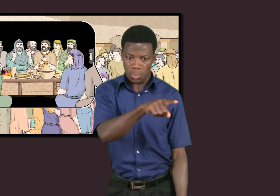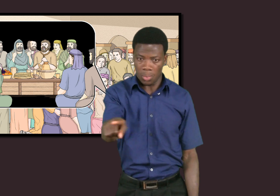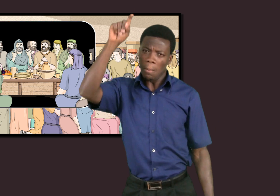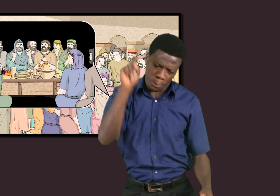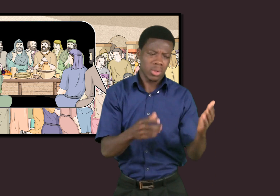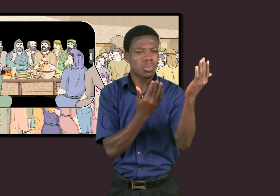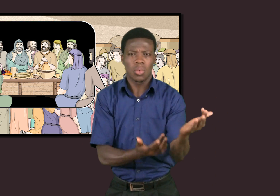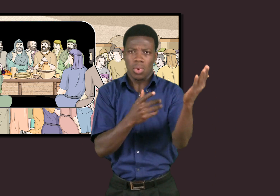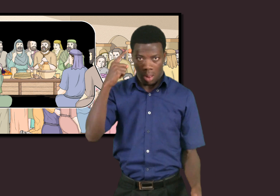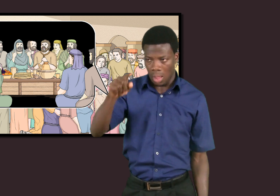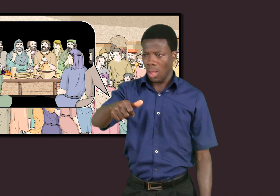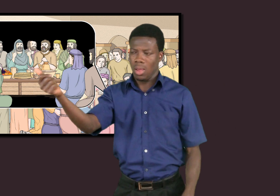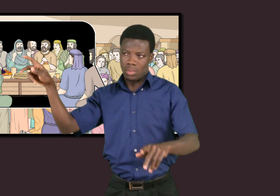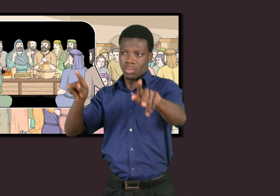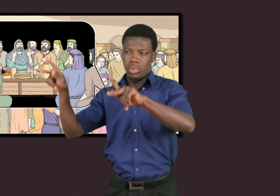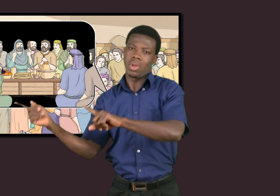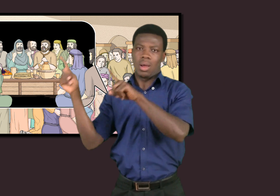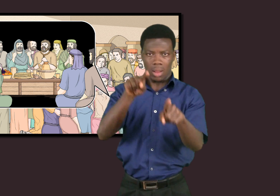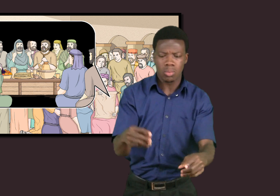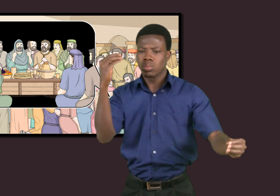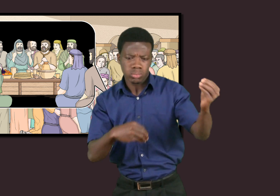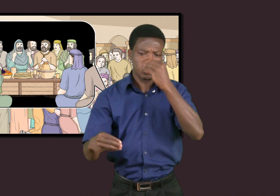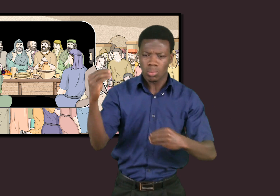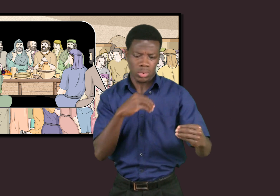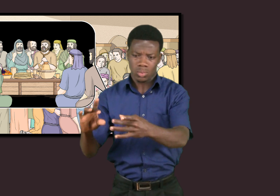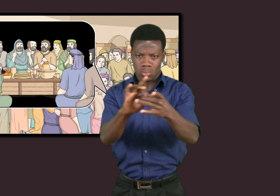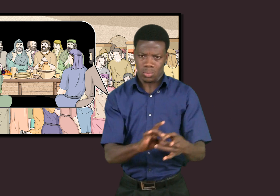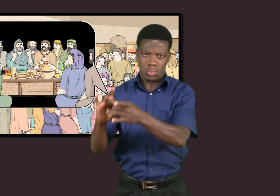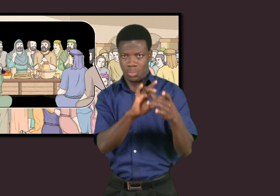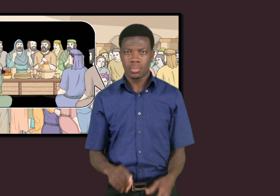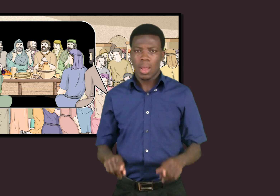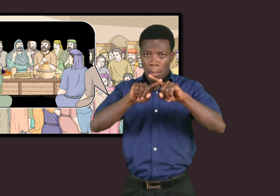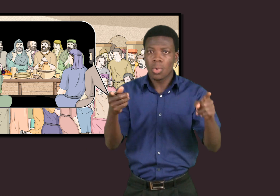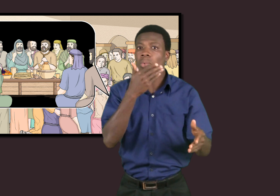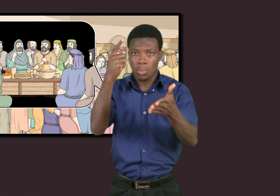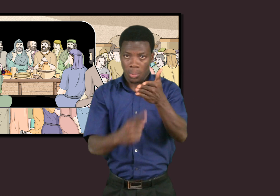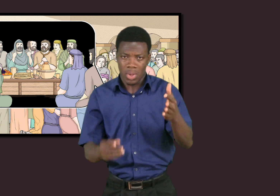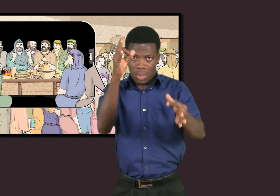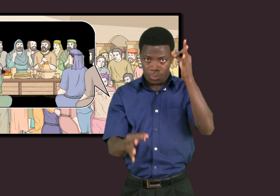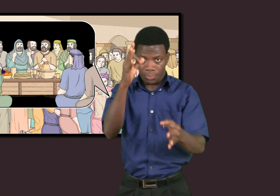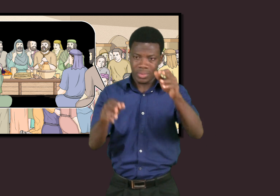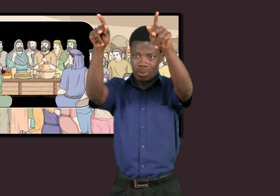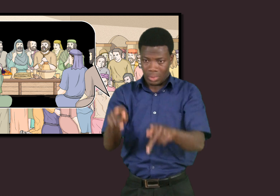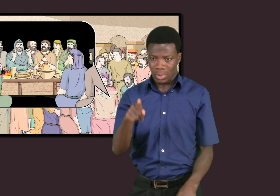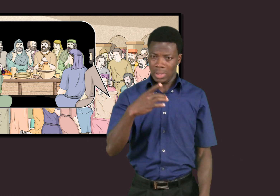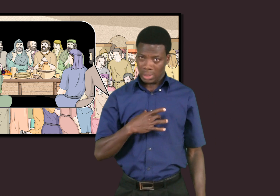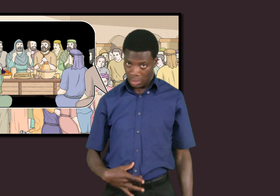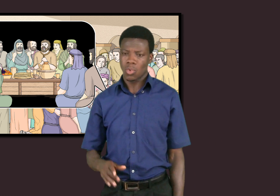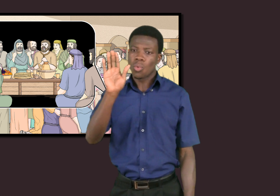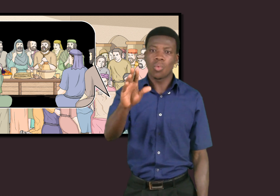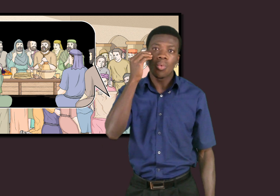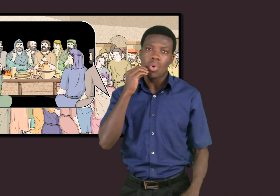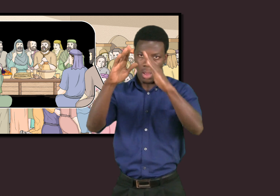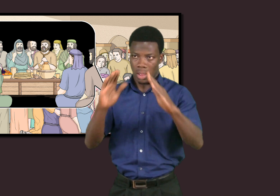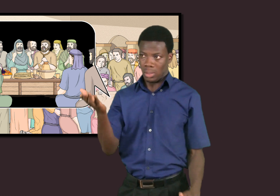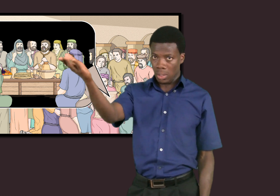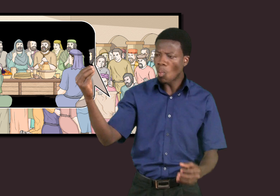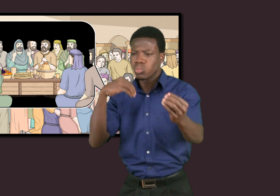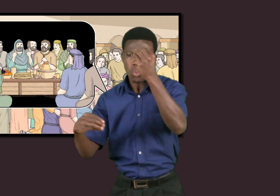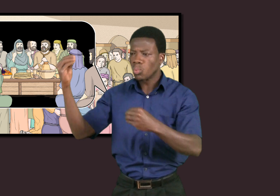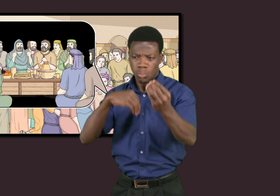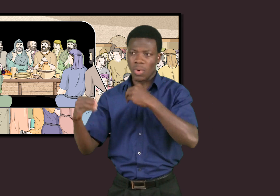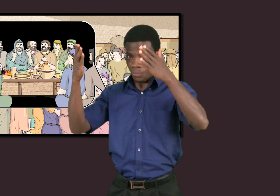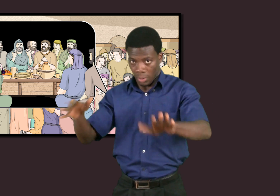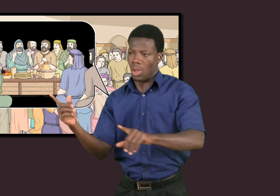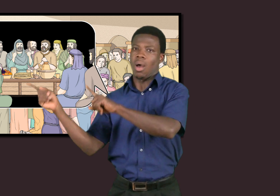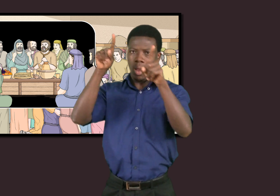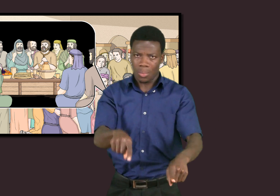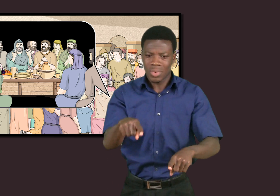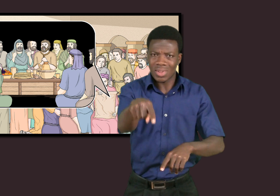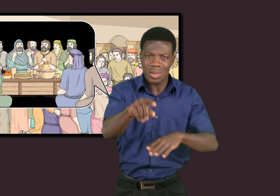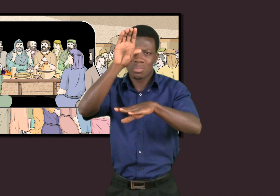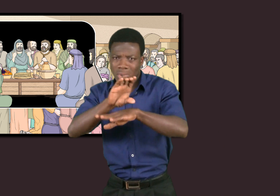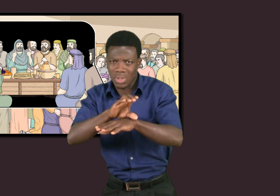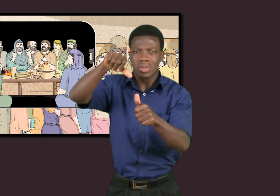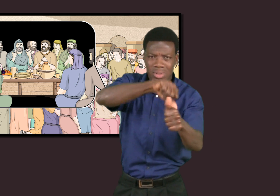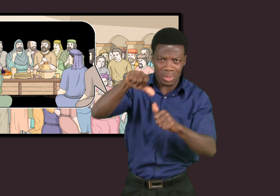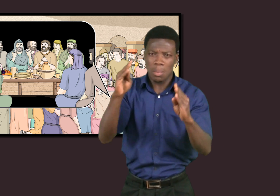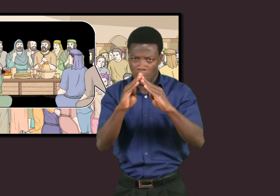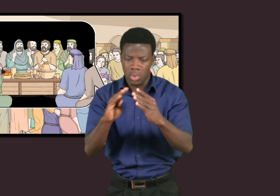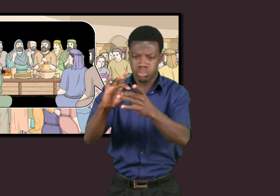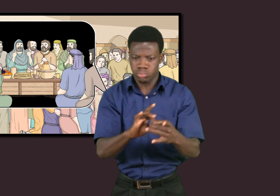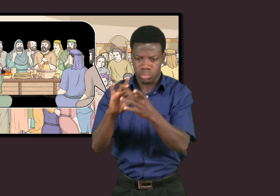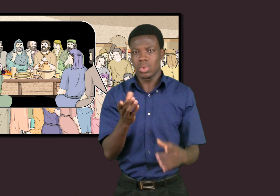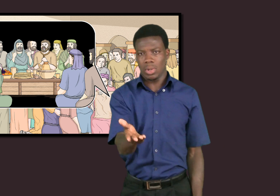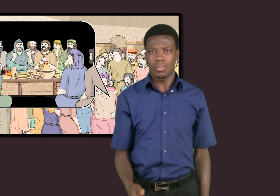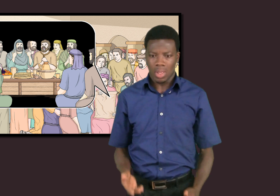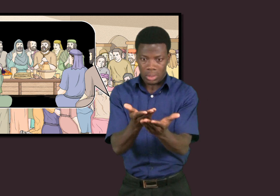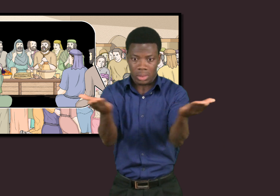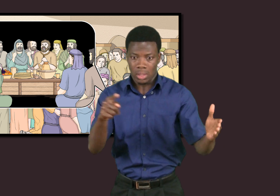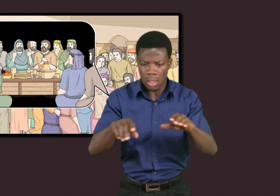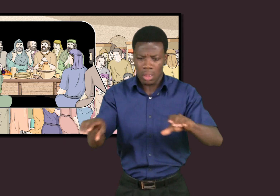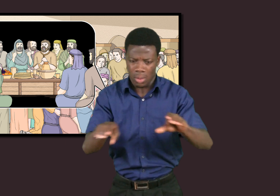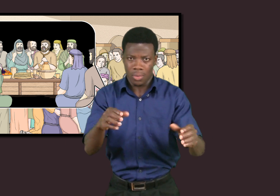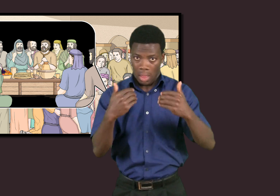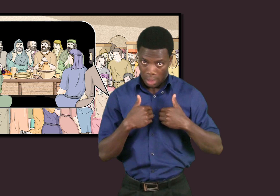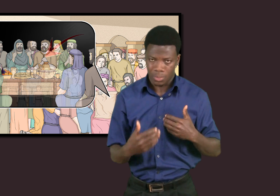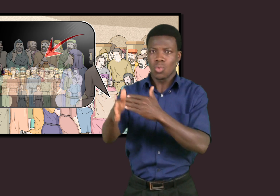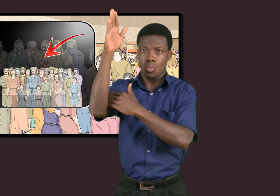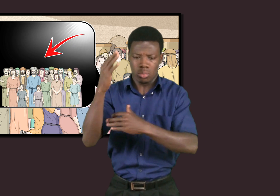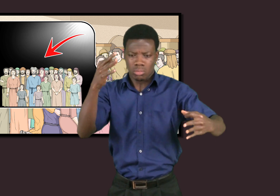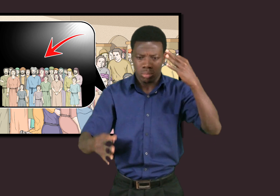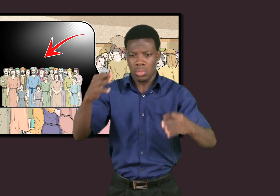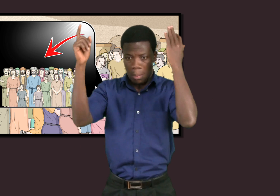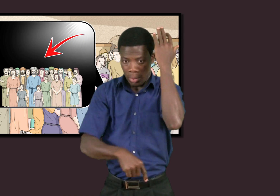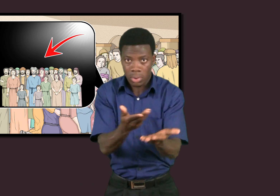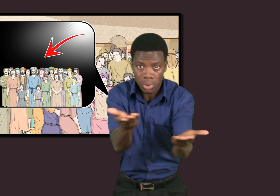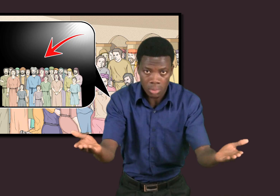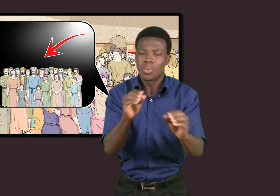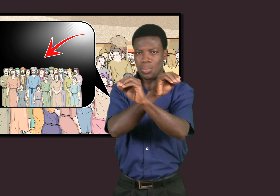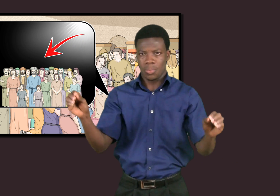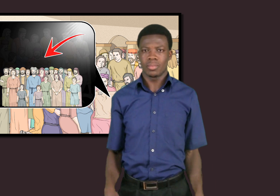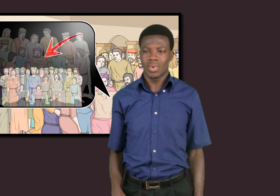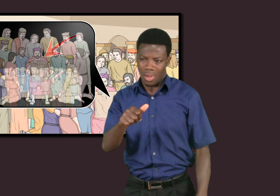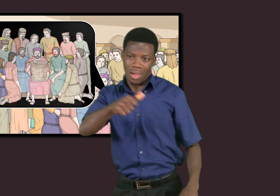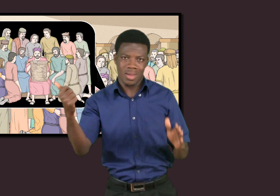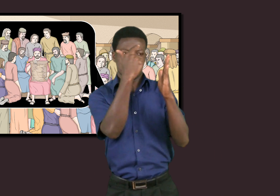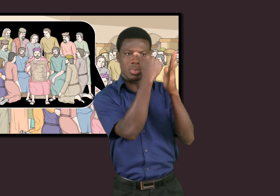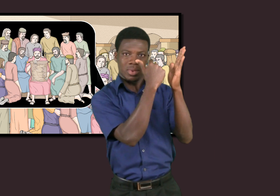If anyone is hungry, he should eat at home, so that when you come together it will not result in judgment.